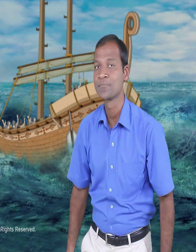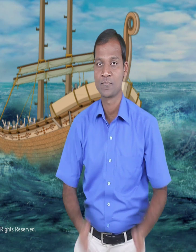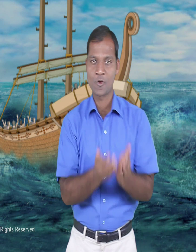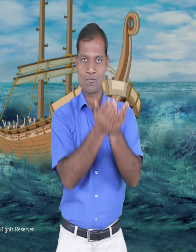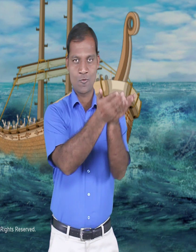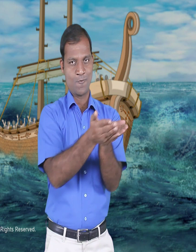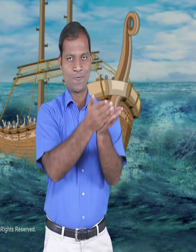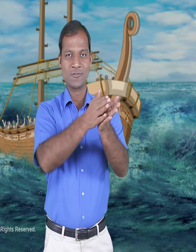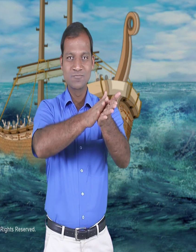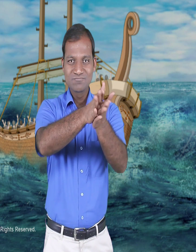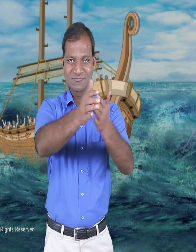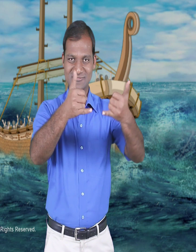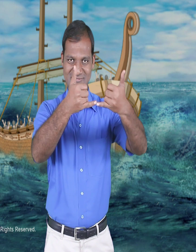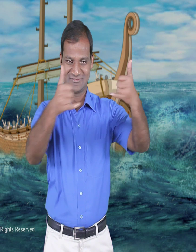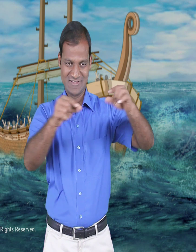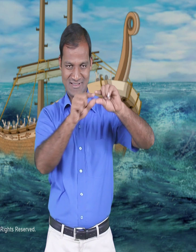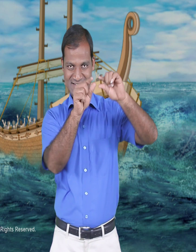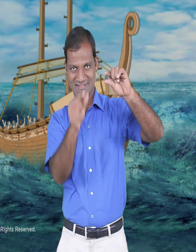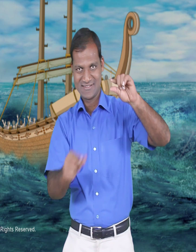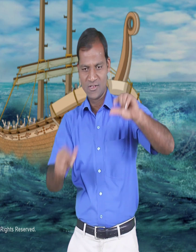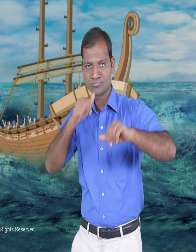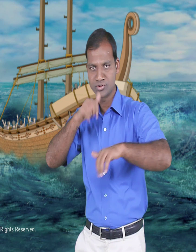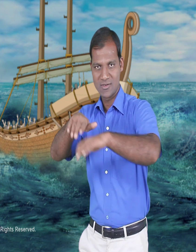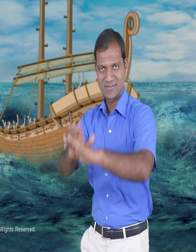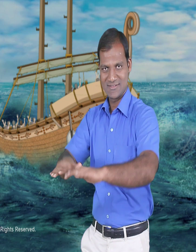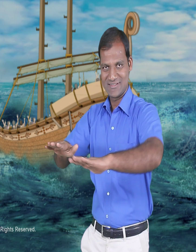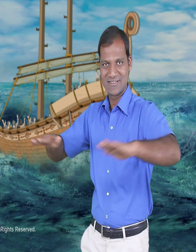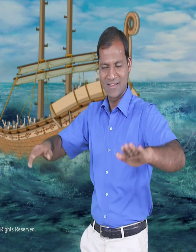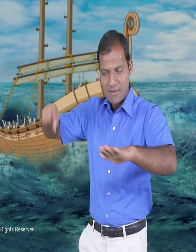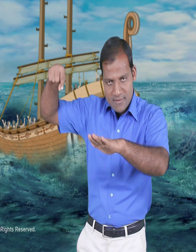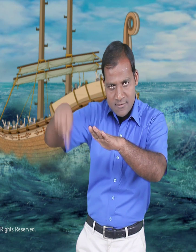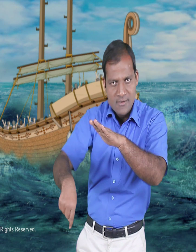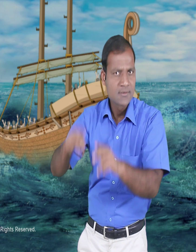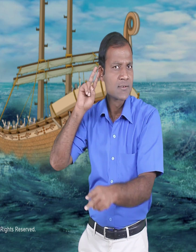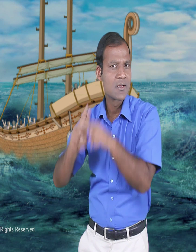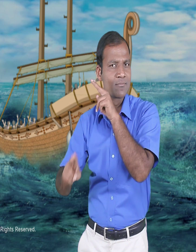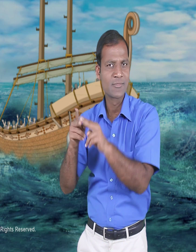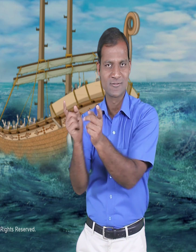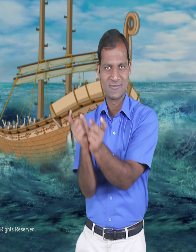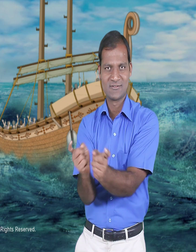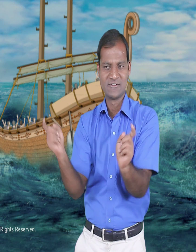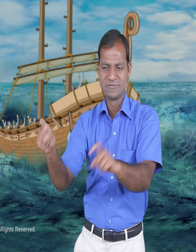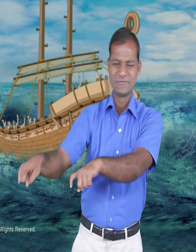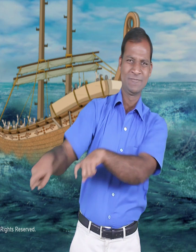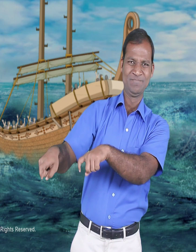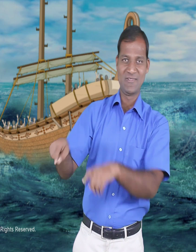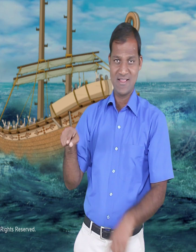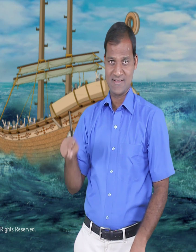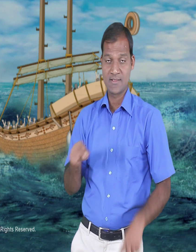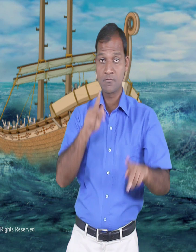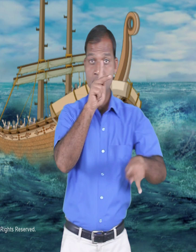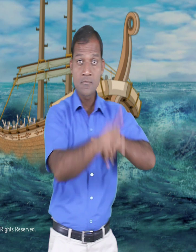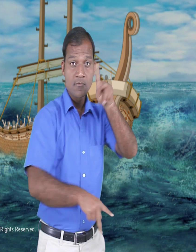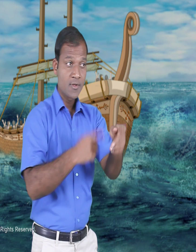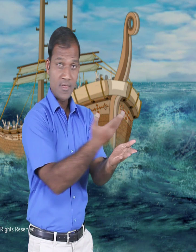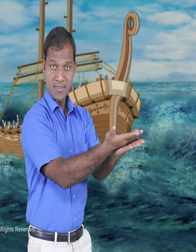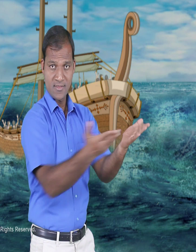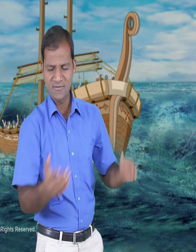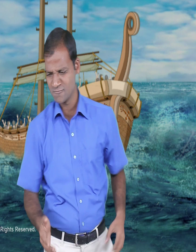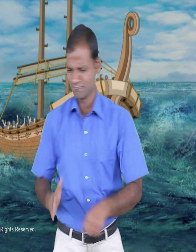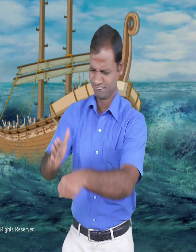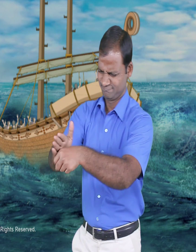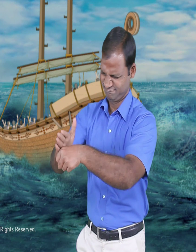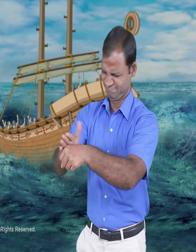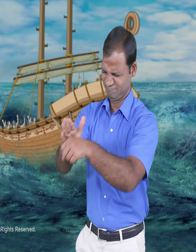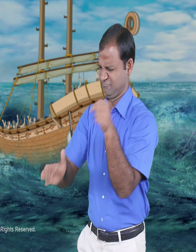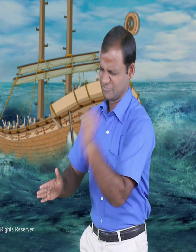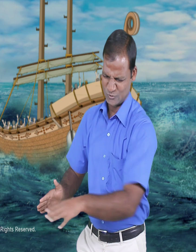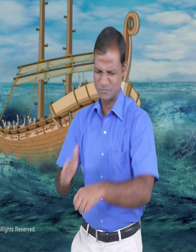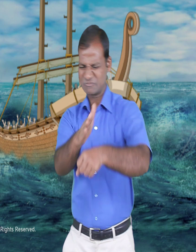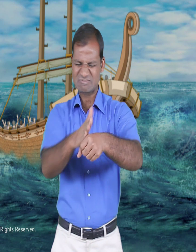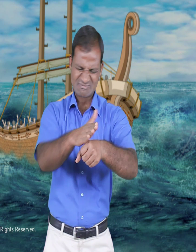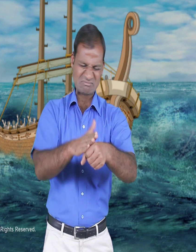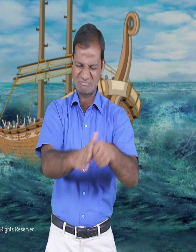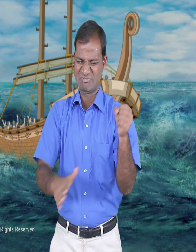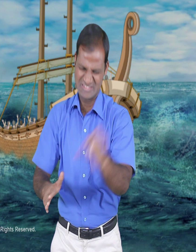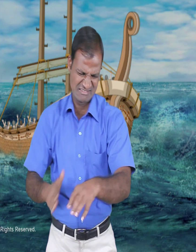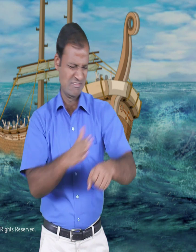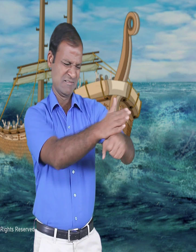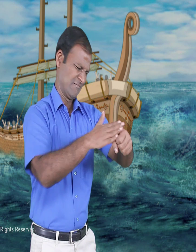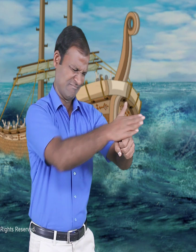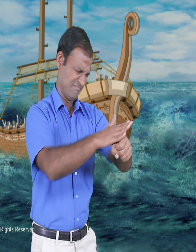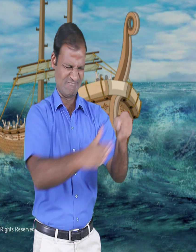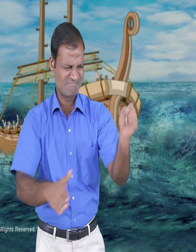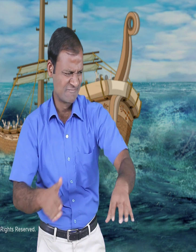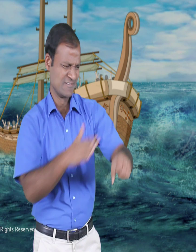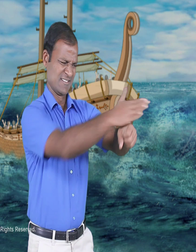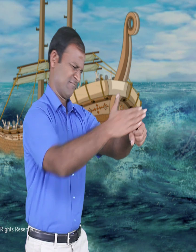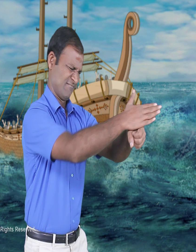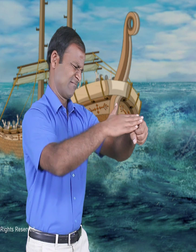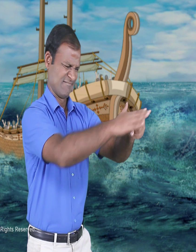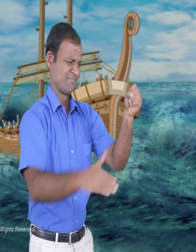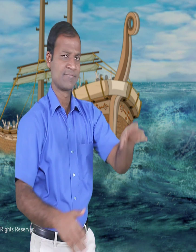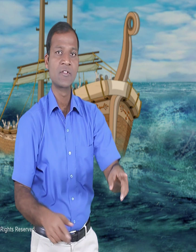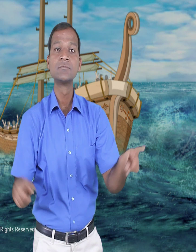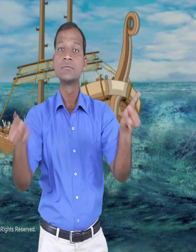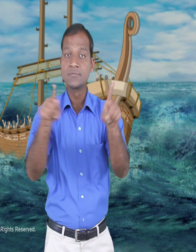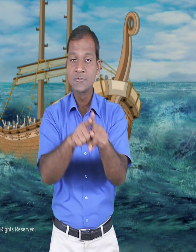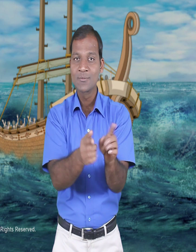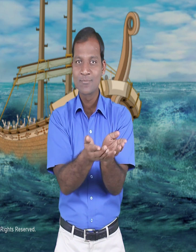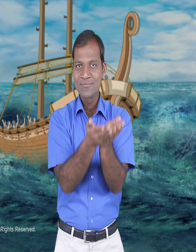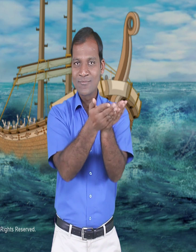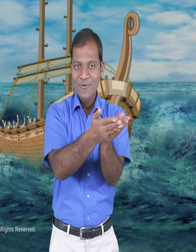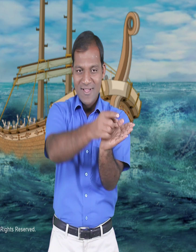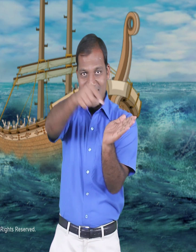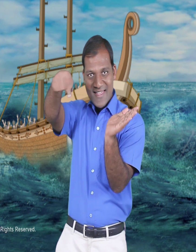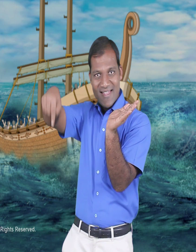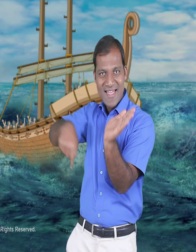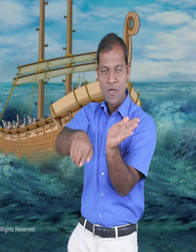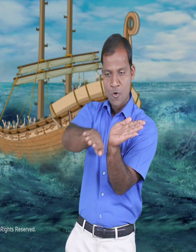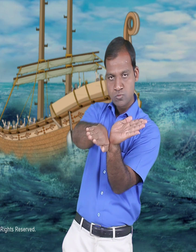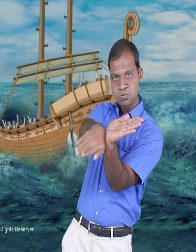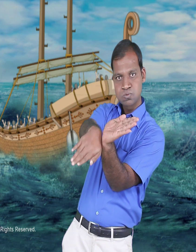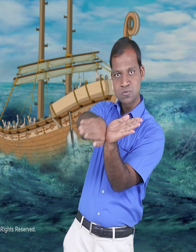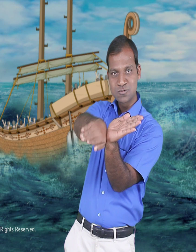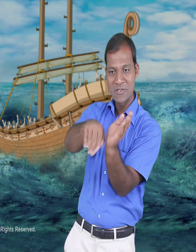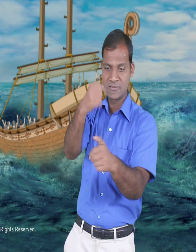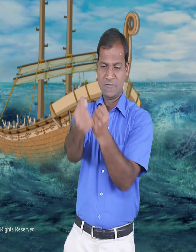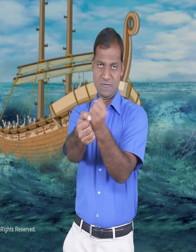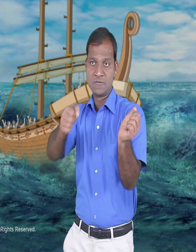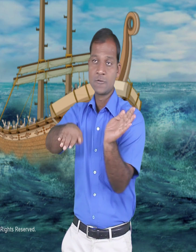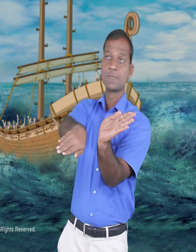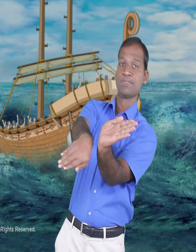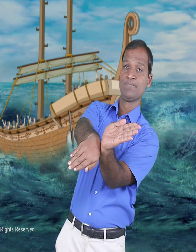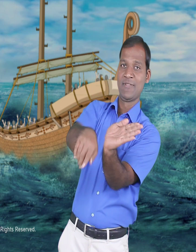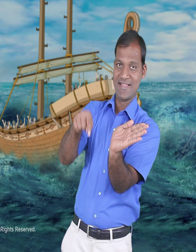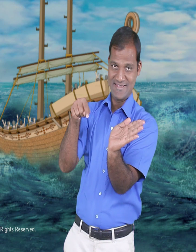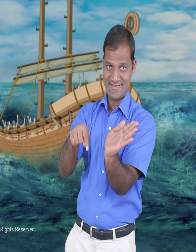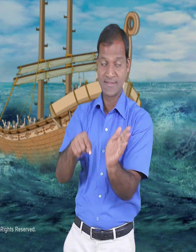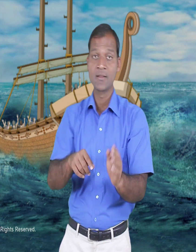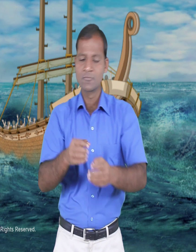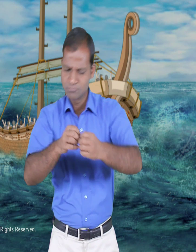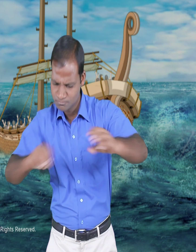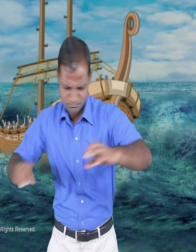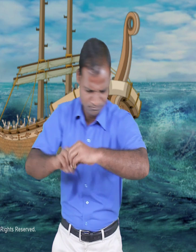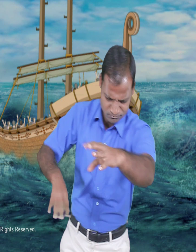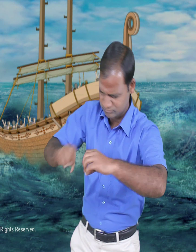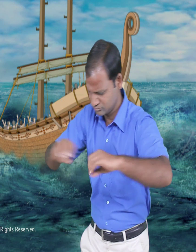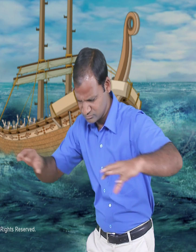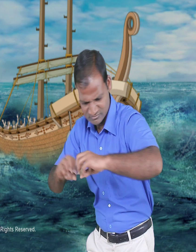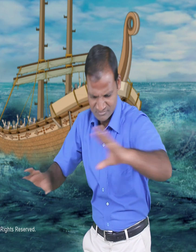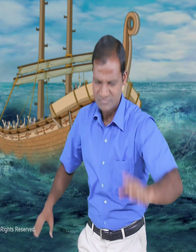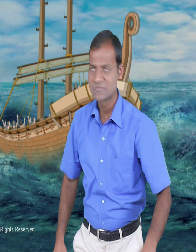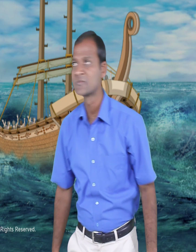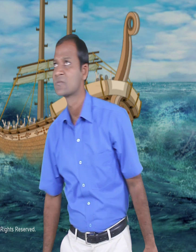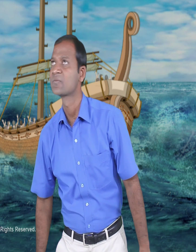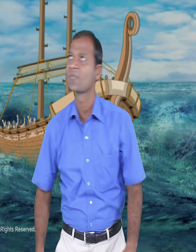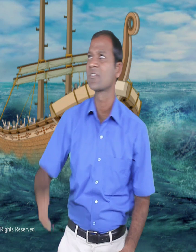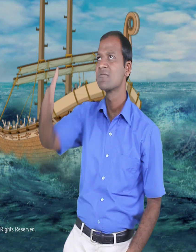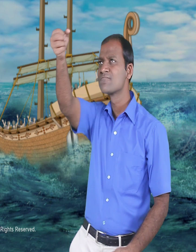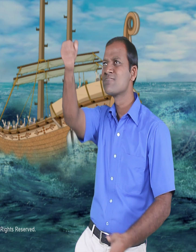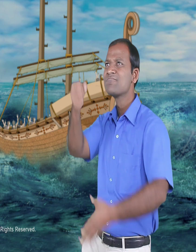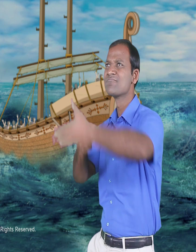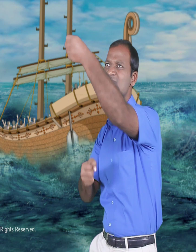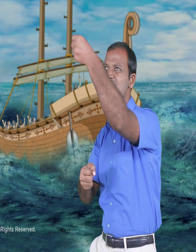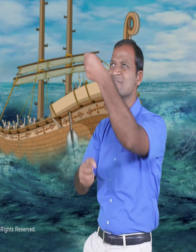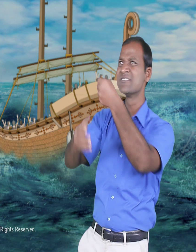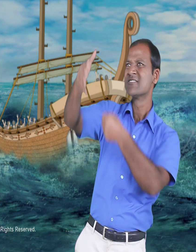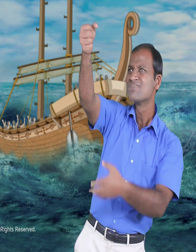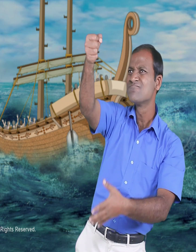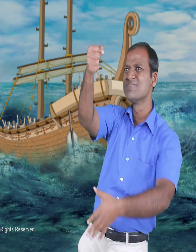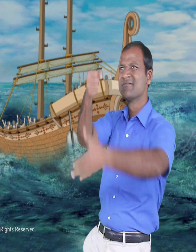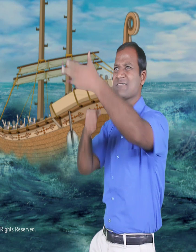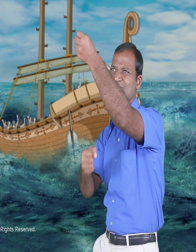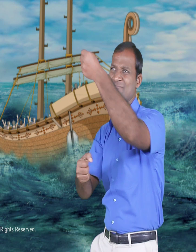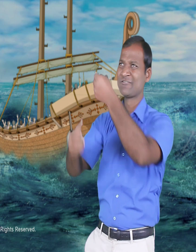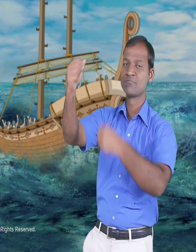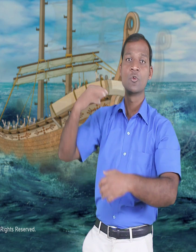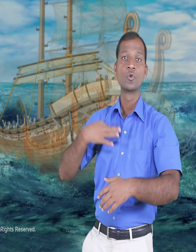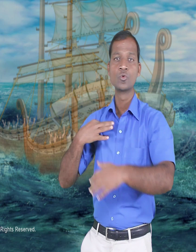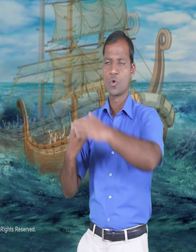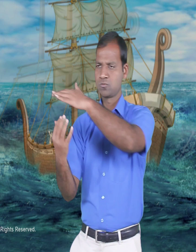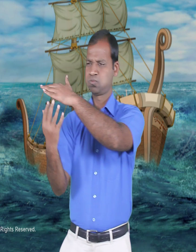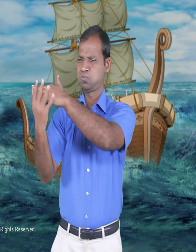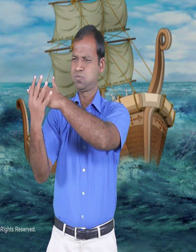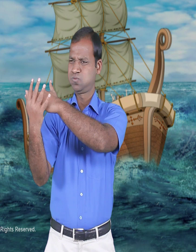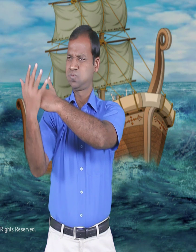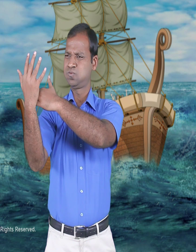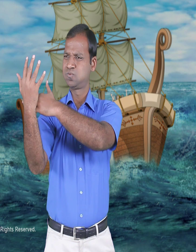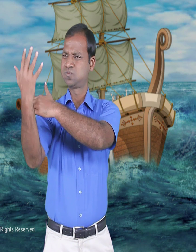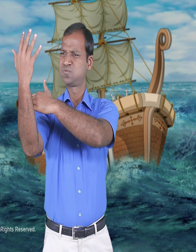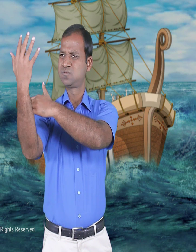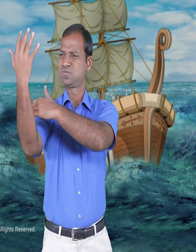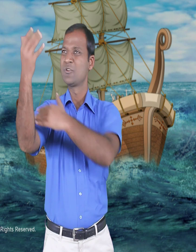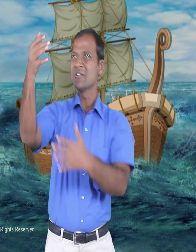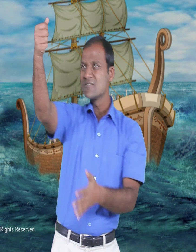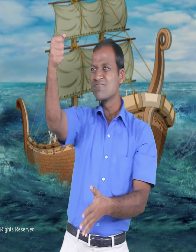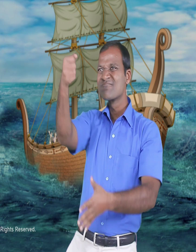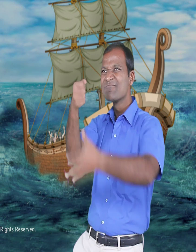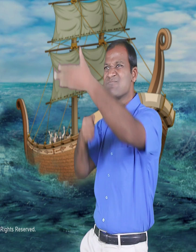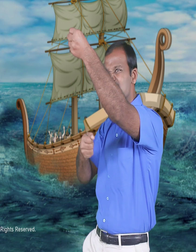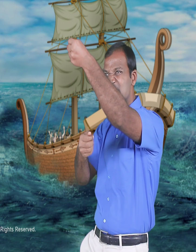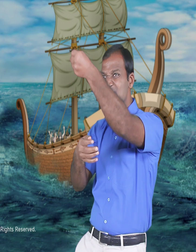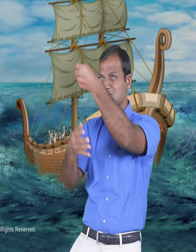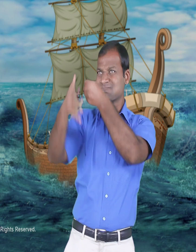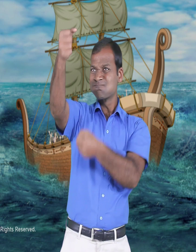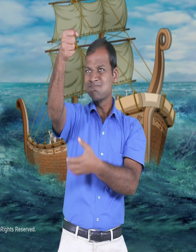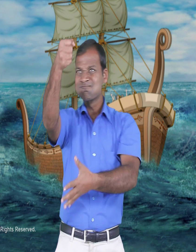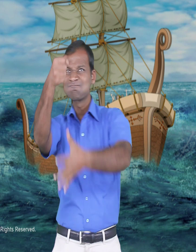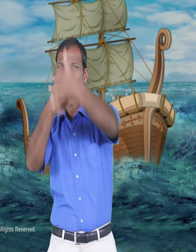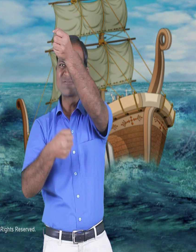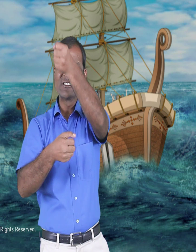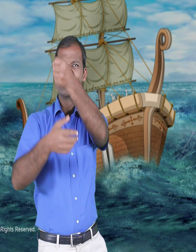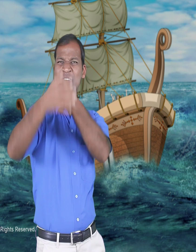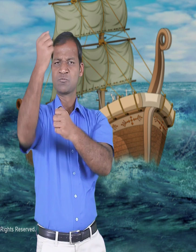Cutting away the anchors, they left them in the sea as they loosened the ropes that held the rudders.